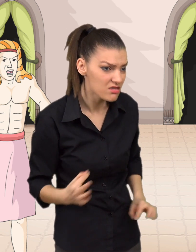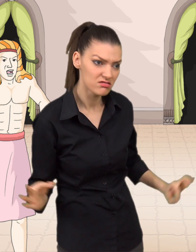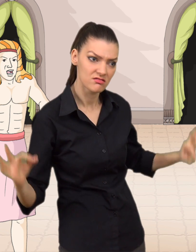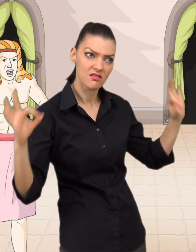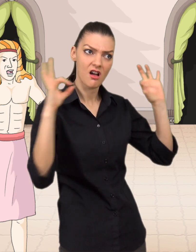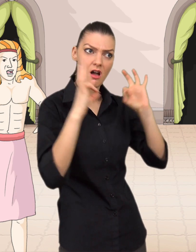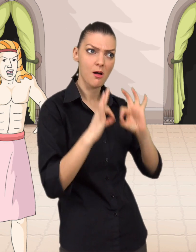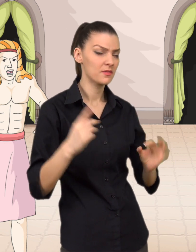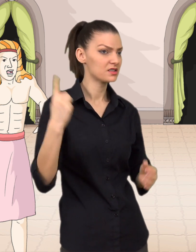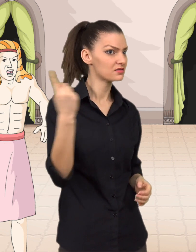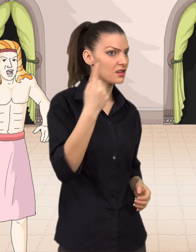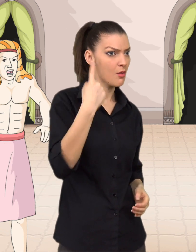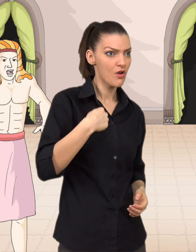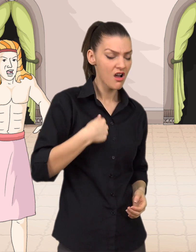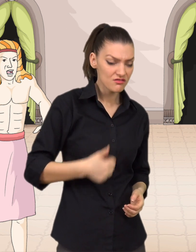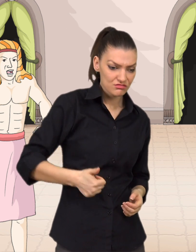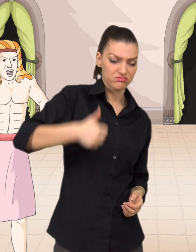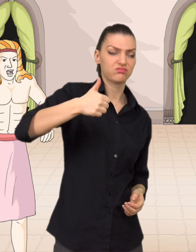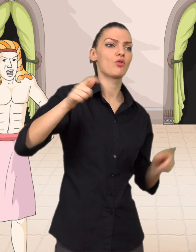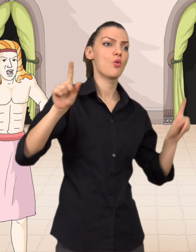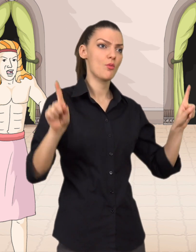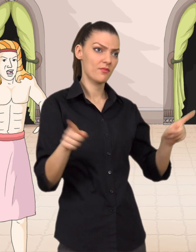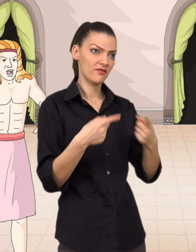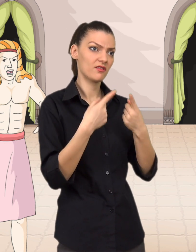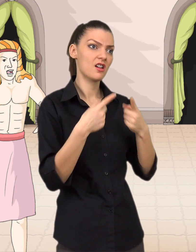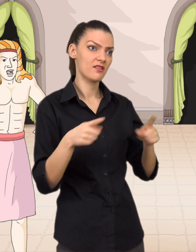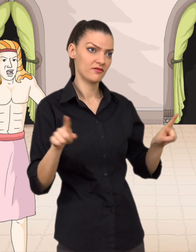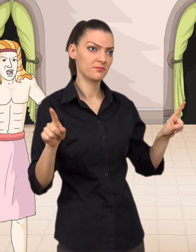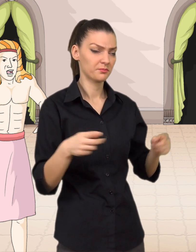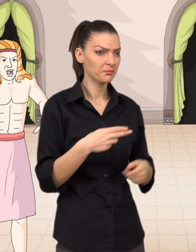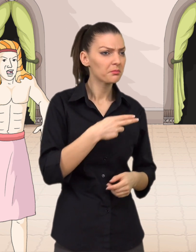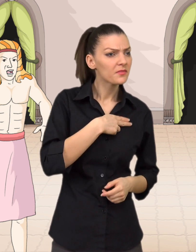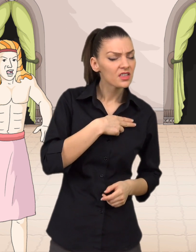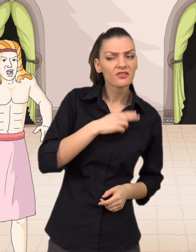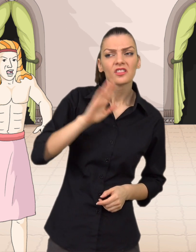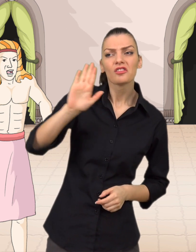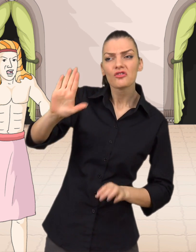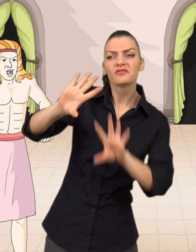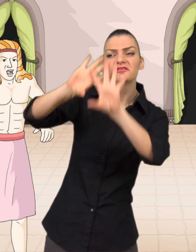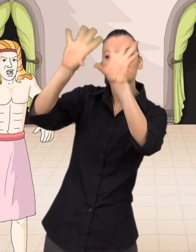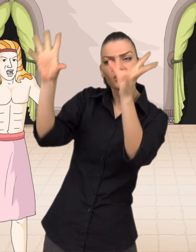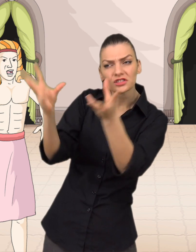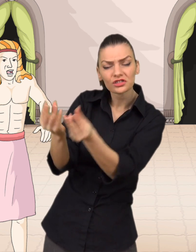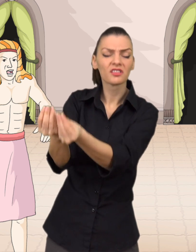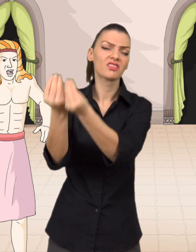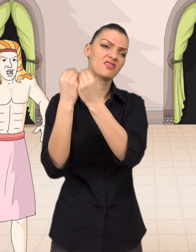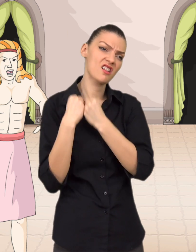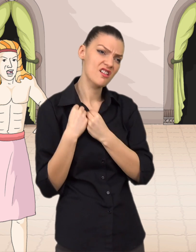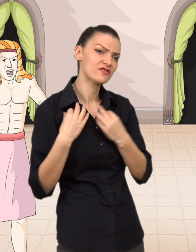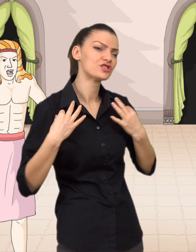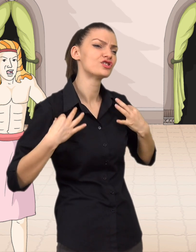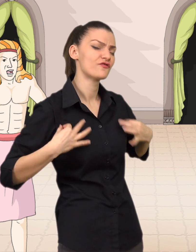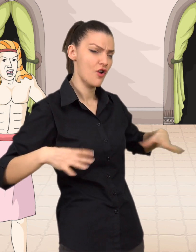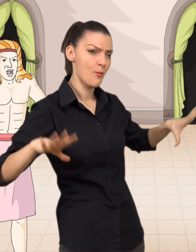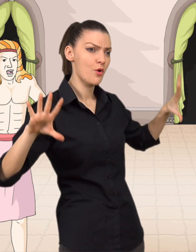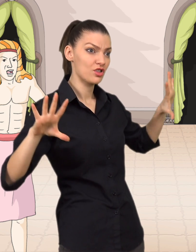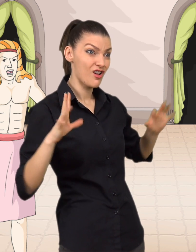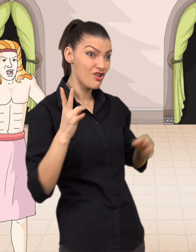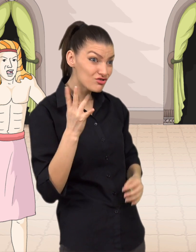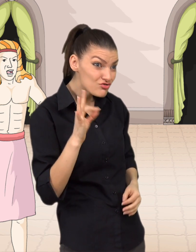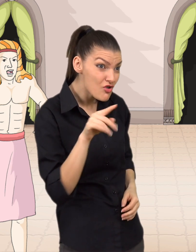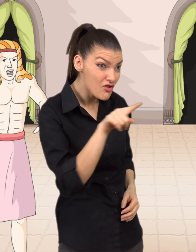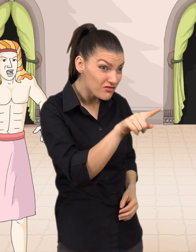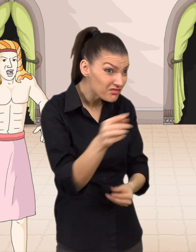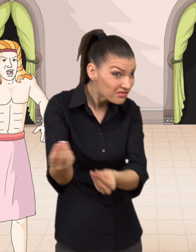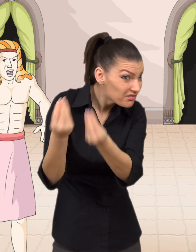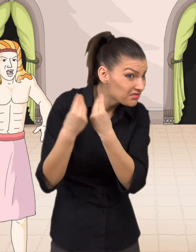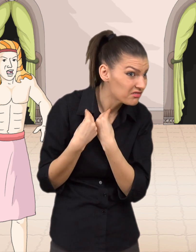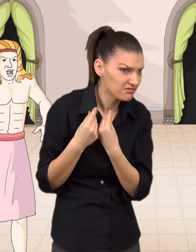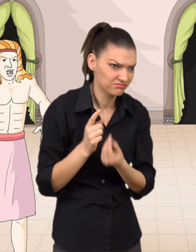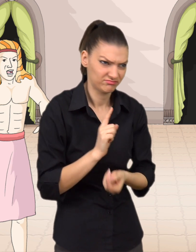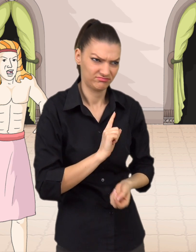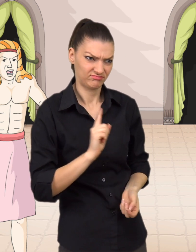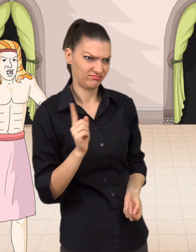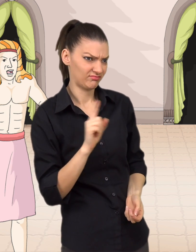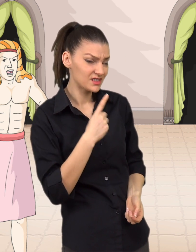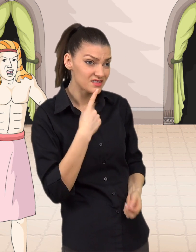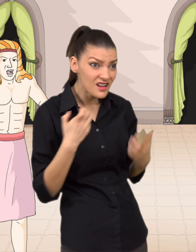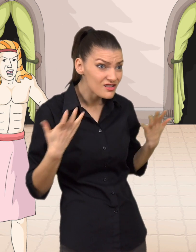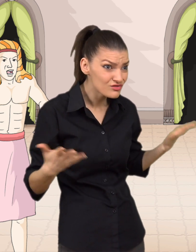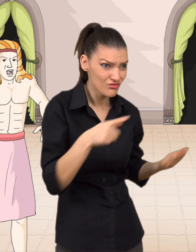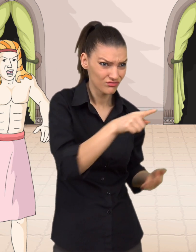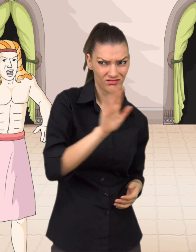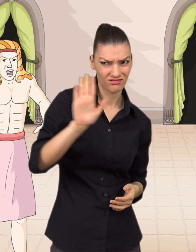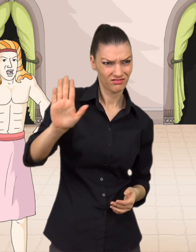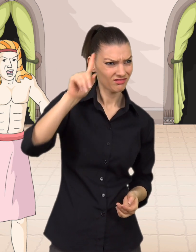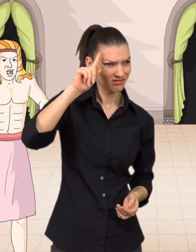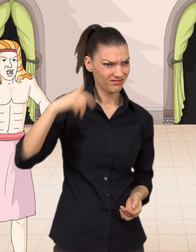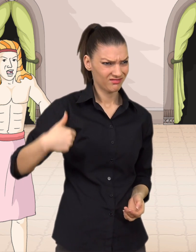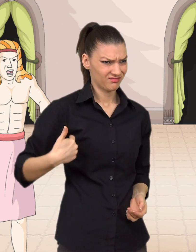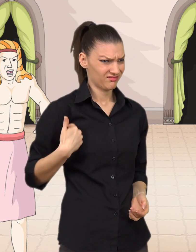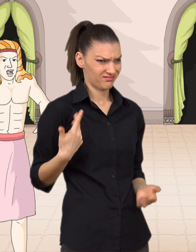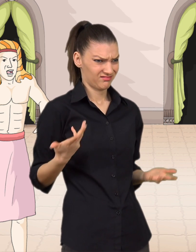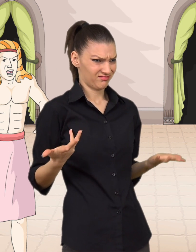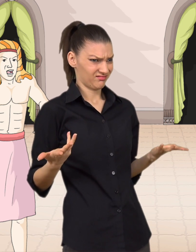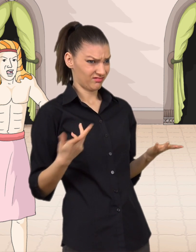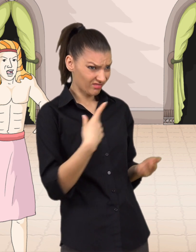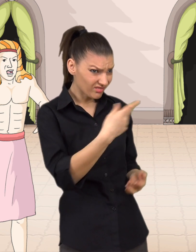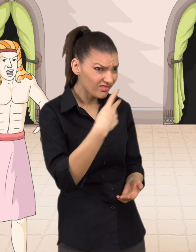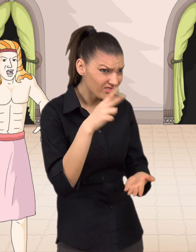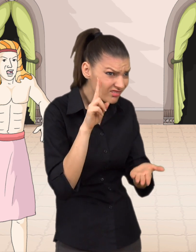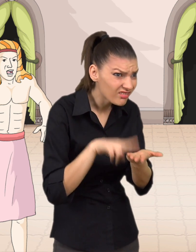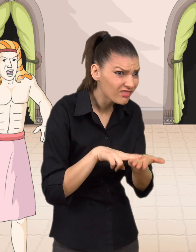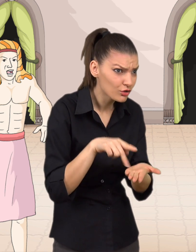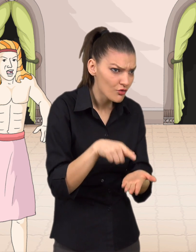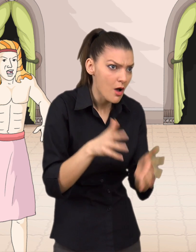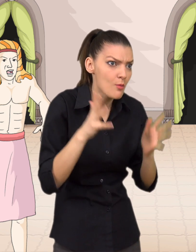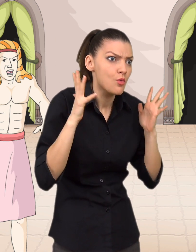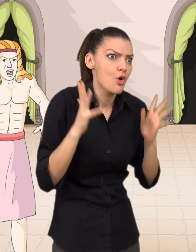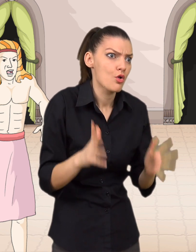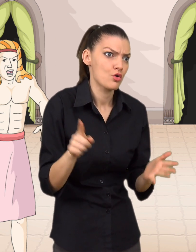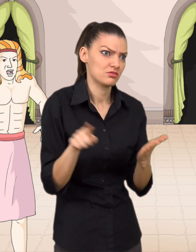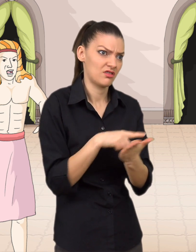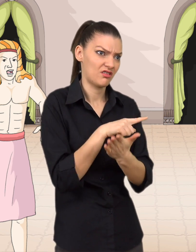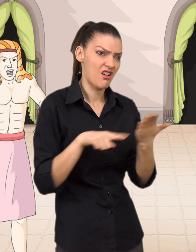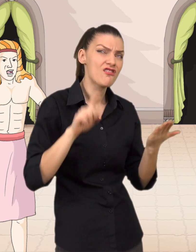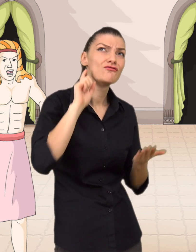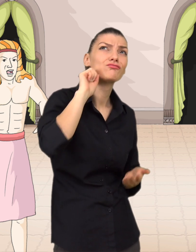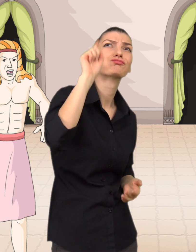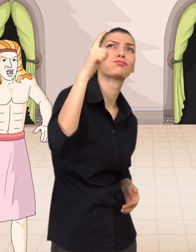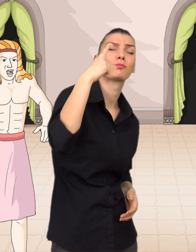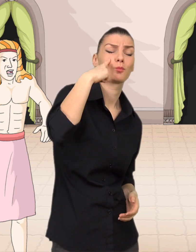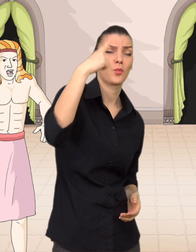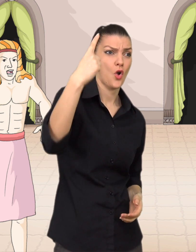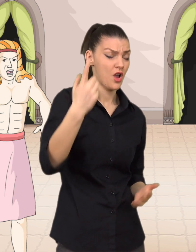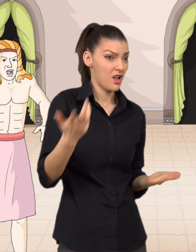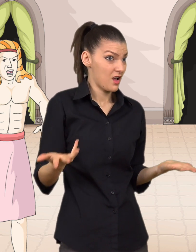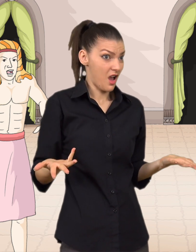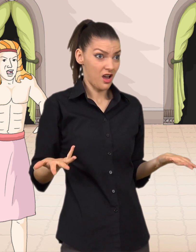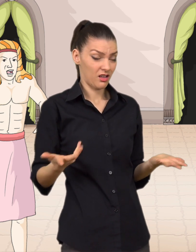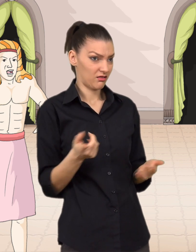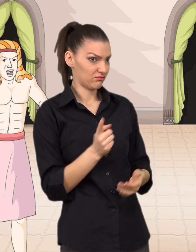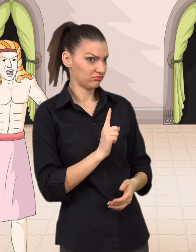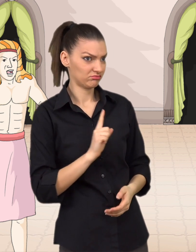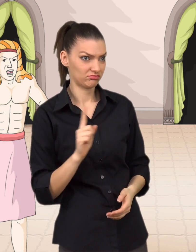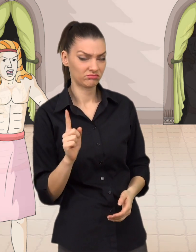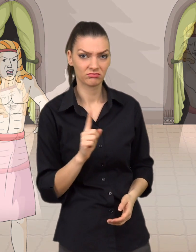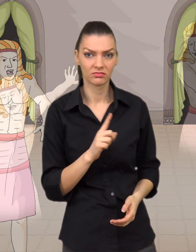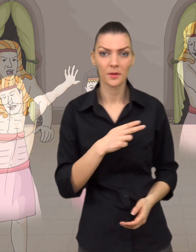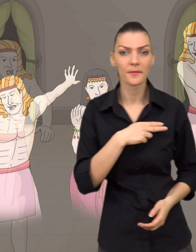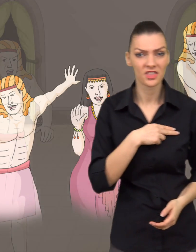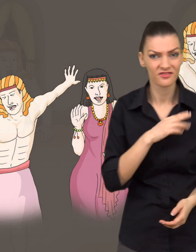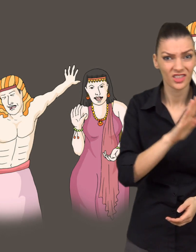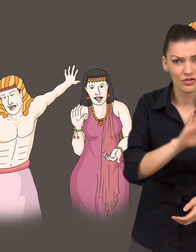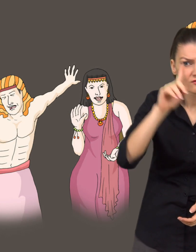No one in this house is greater than I am. He has withheld nothing from me except you, because you are his wife. So how could I do such a great evil and sin against God?”